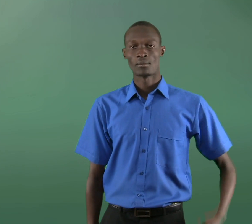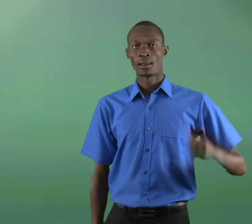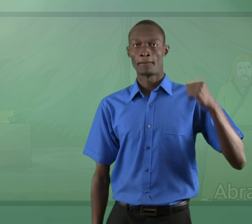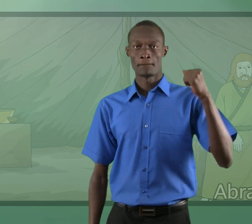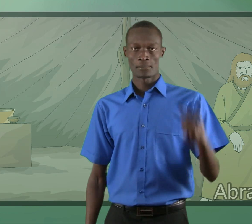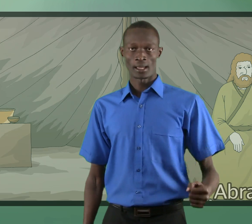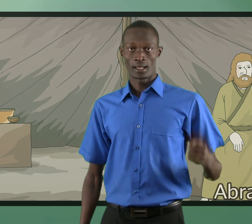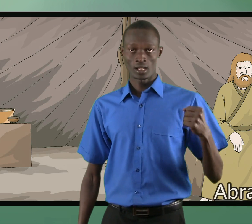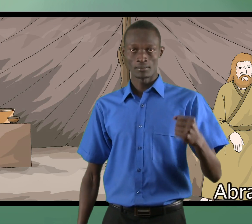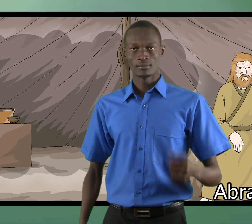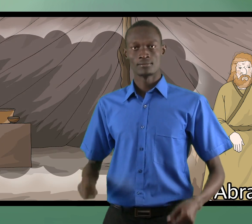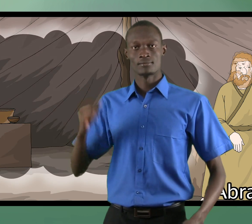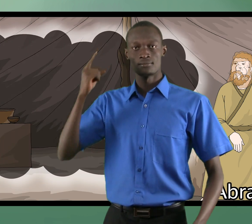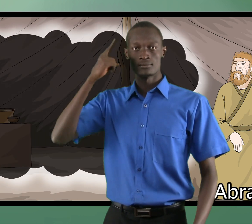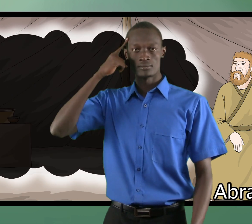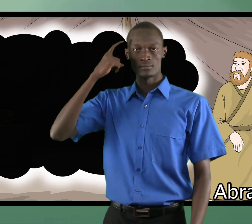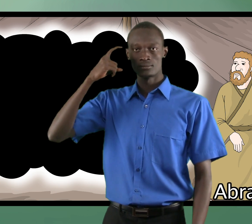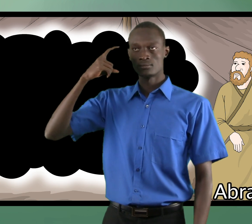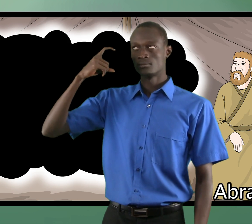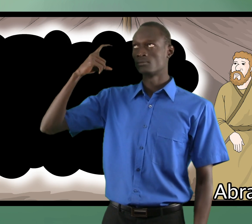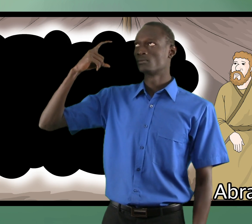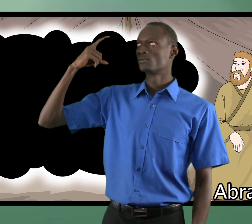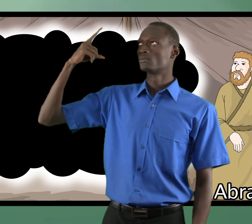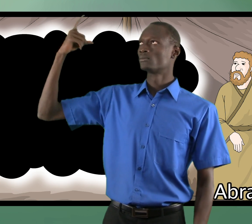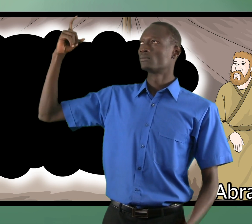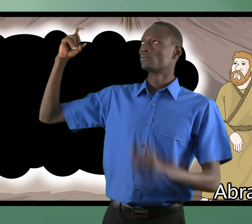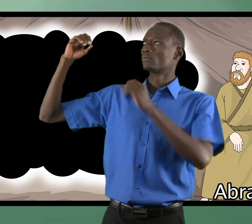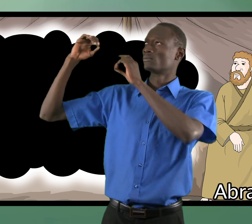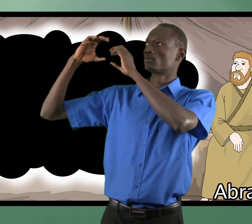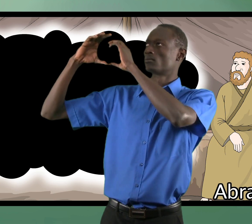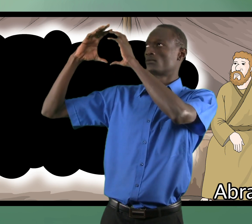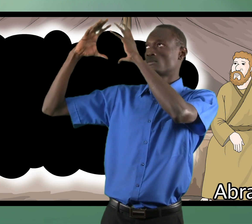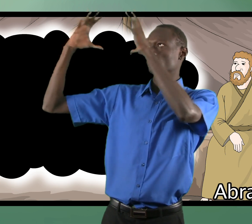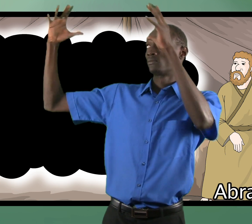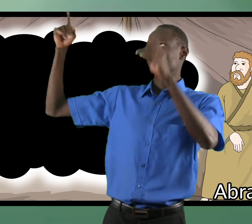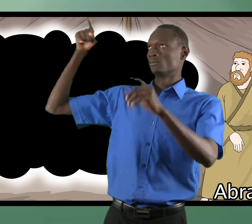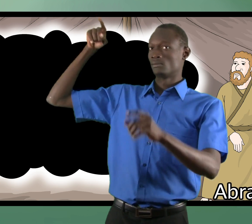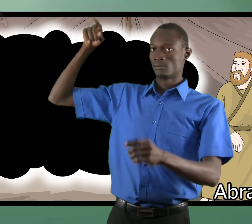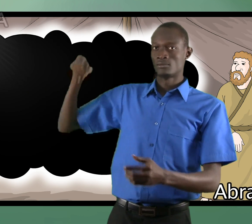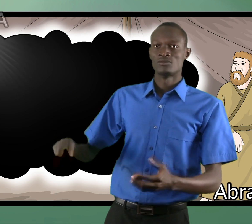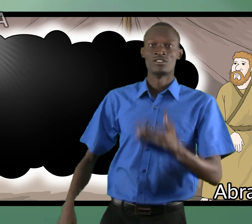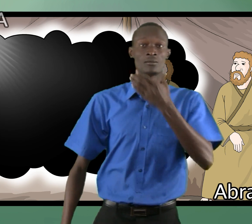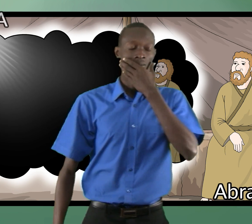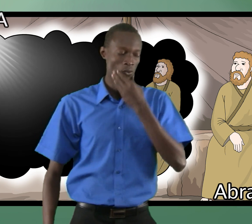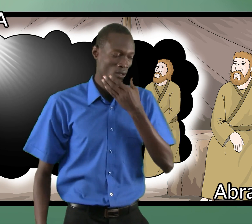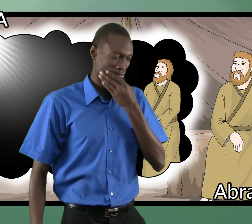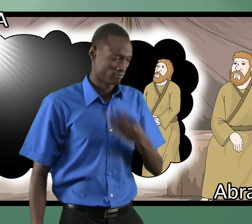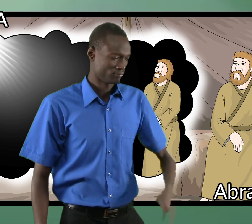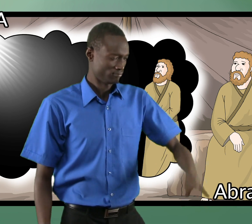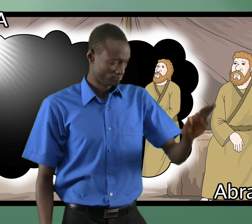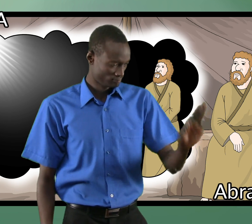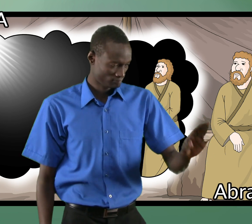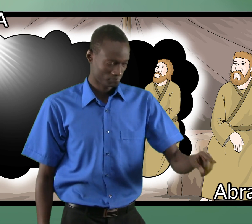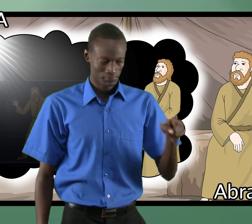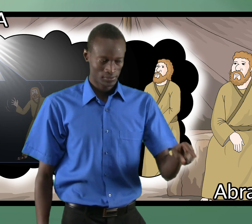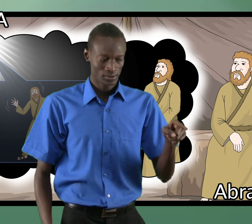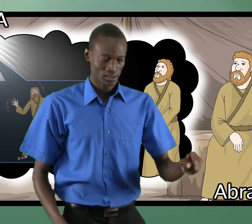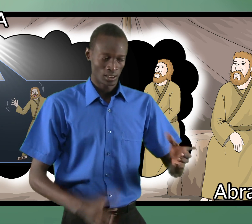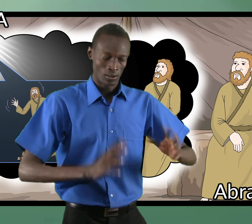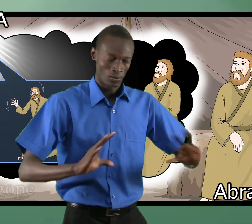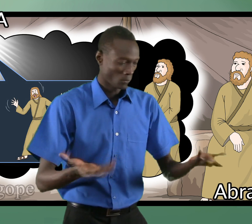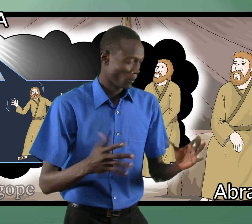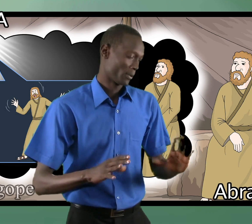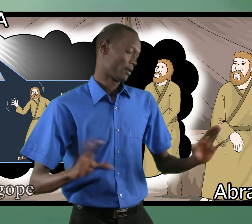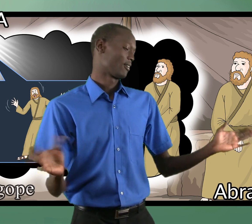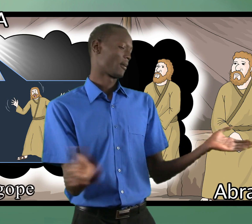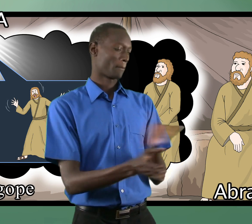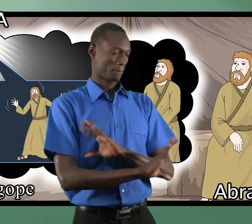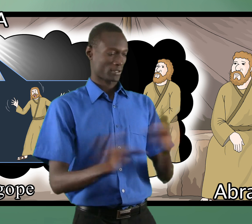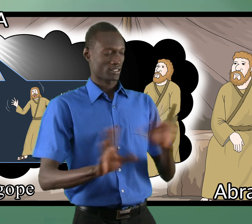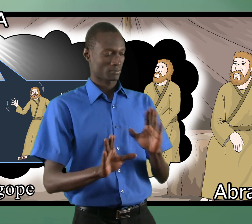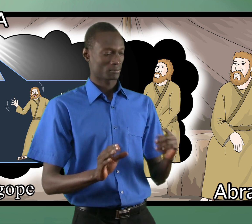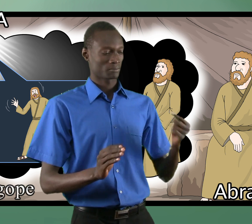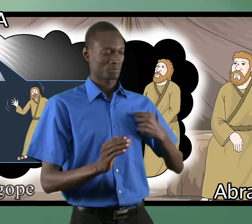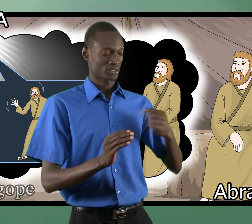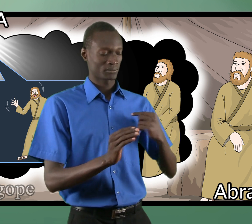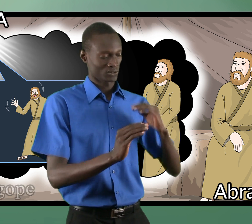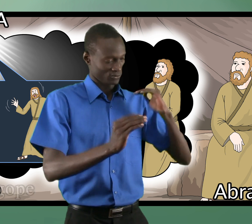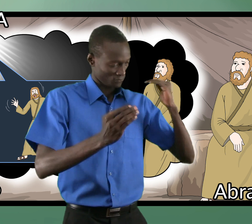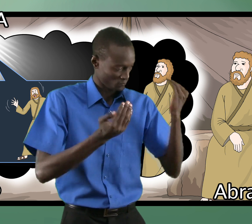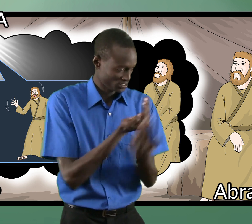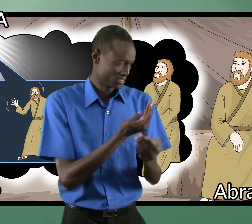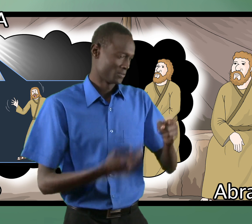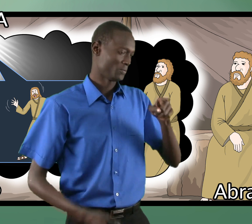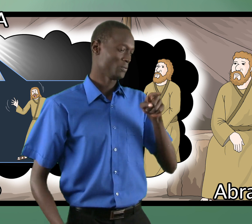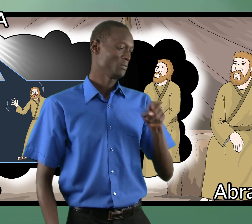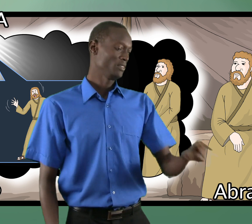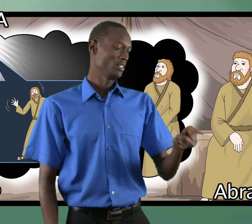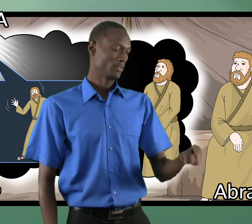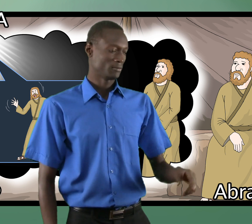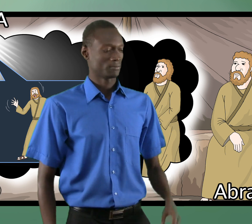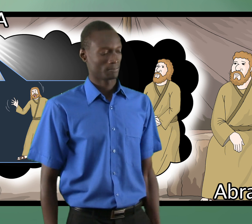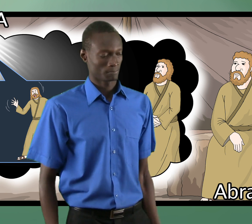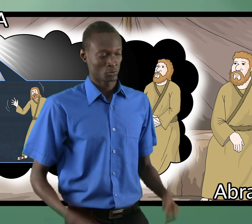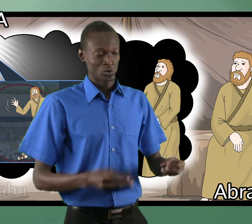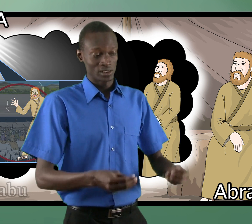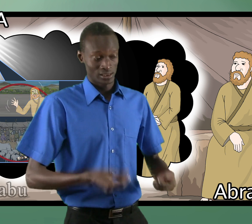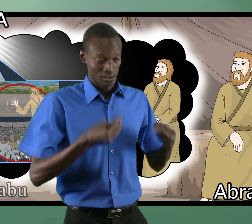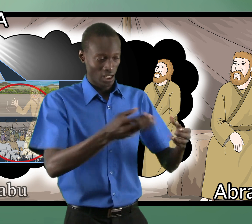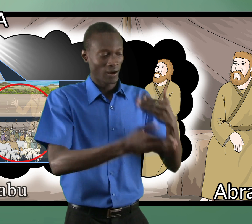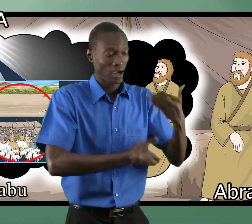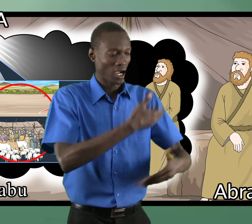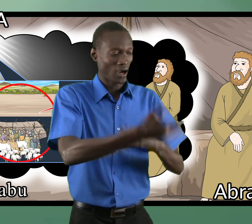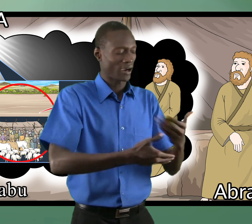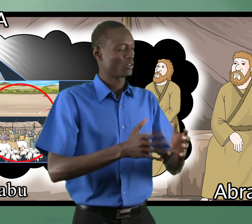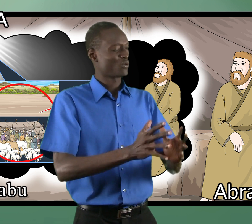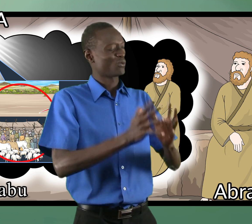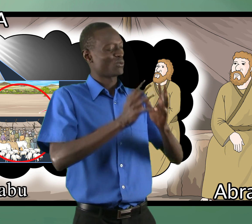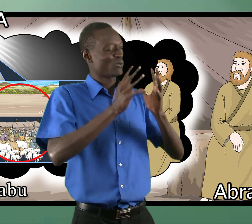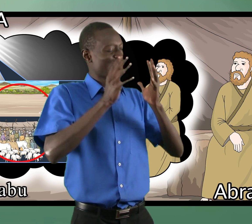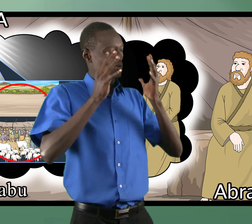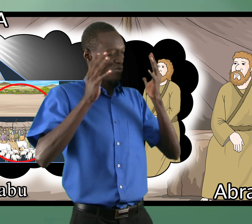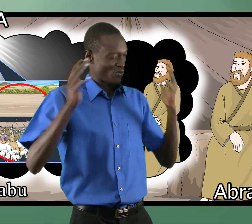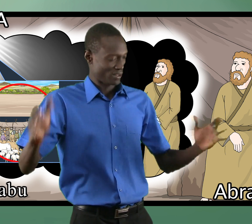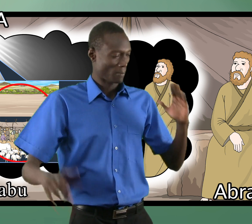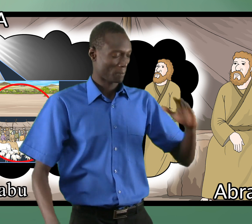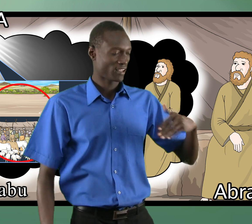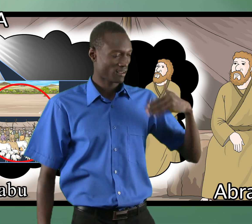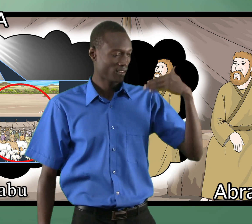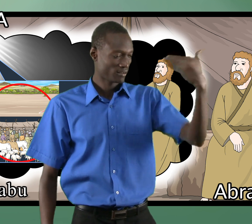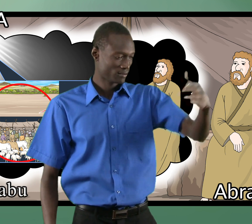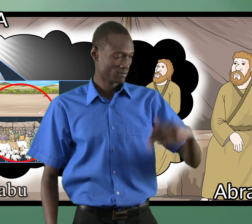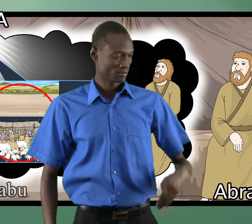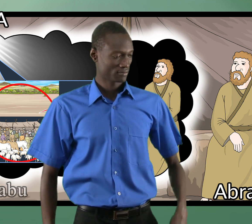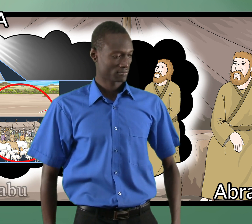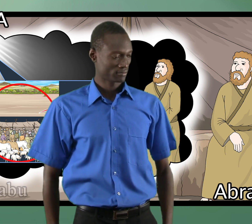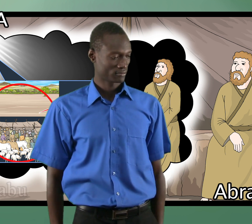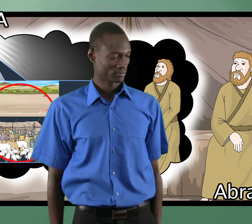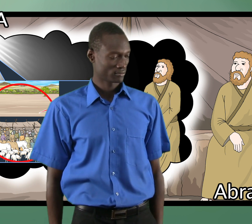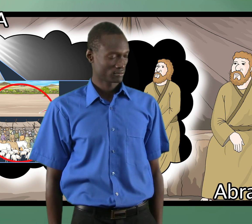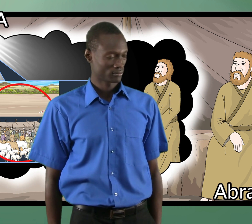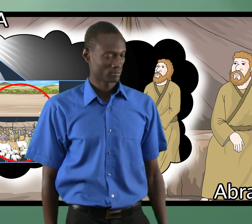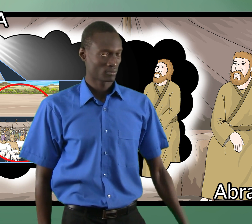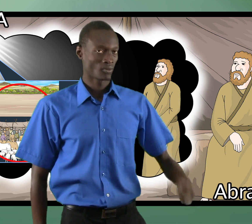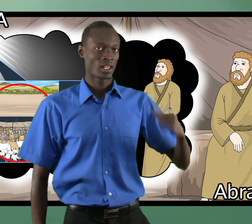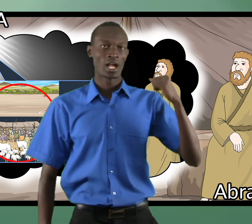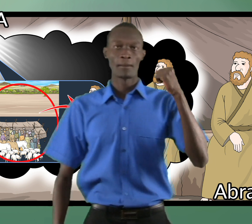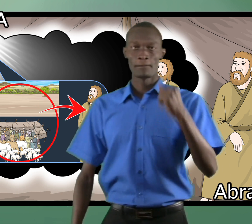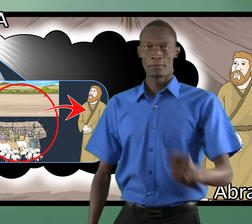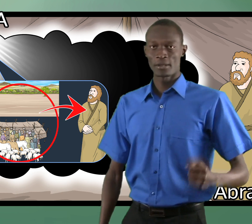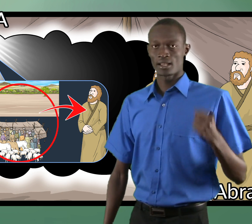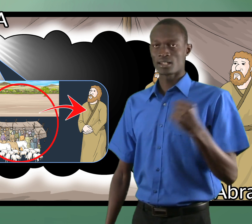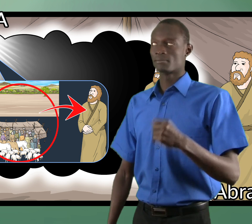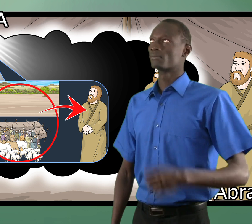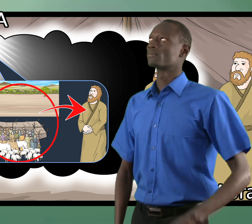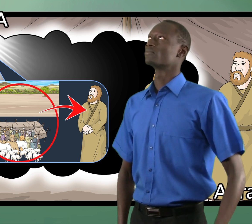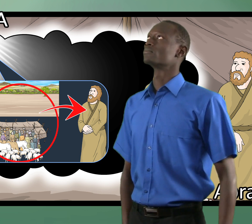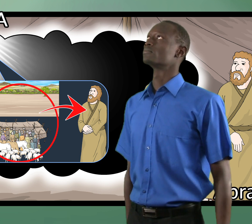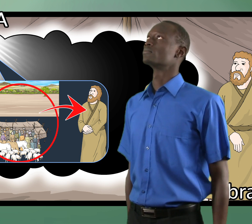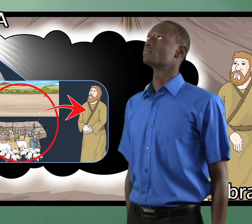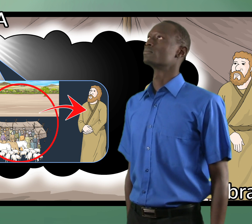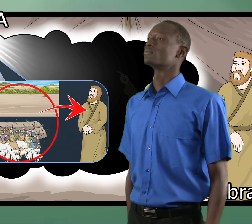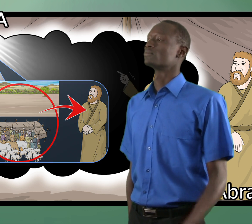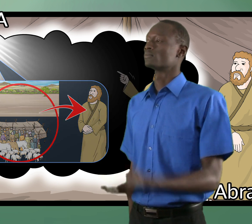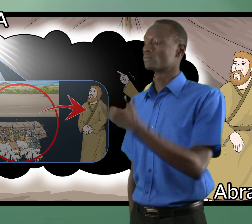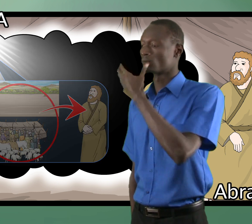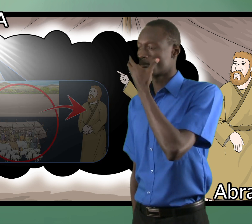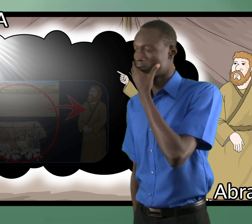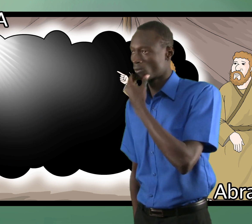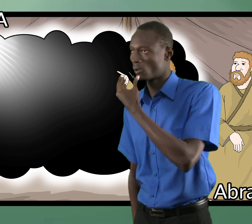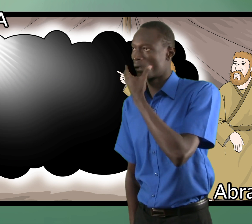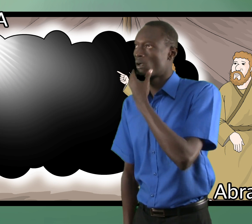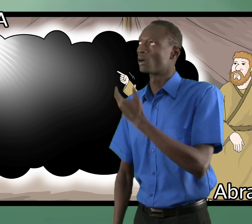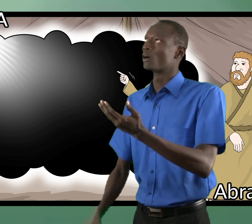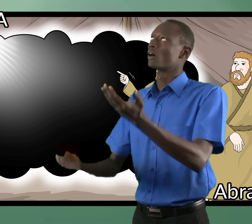After these events, the word of the LORD came to Abram in a vision: “Do not be afraid, Abram. I am your shield, your very great reward.”